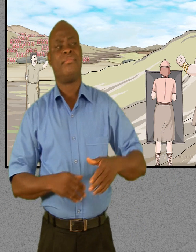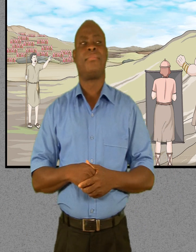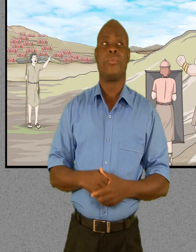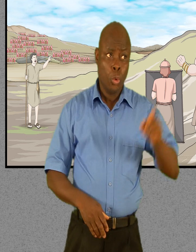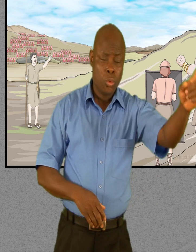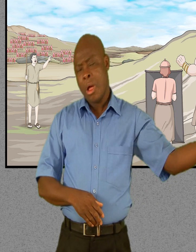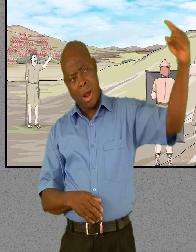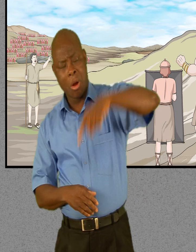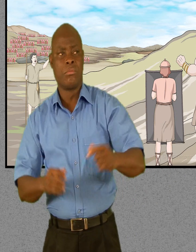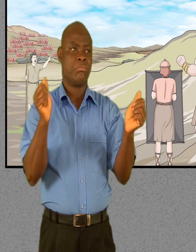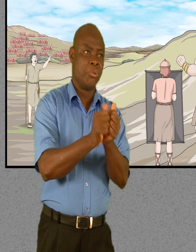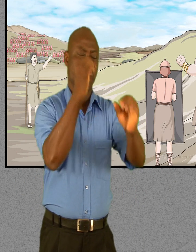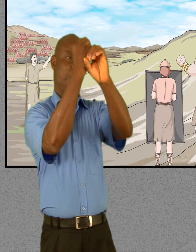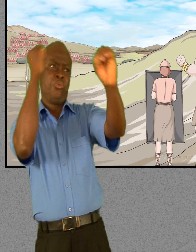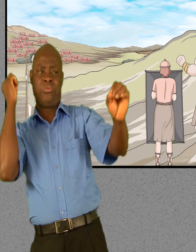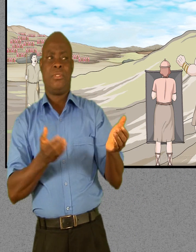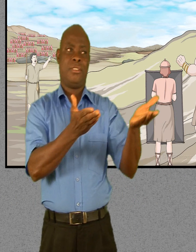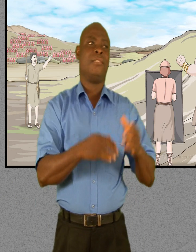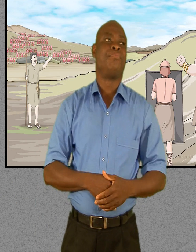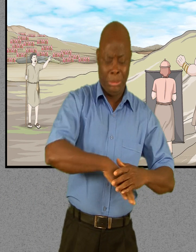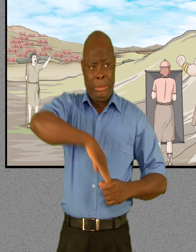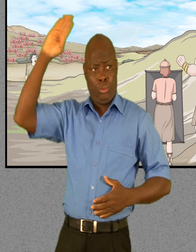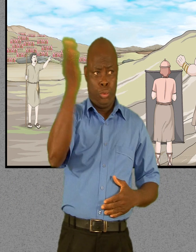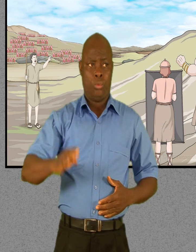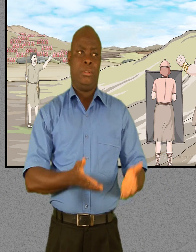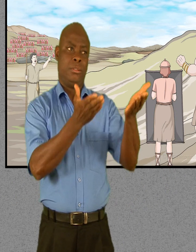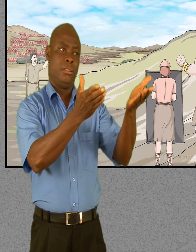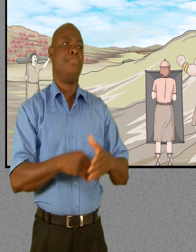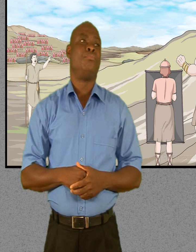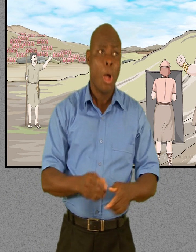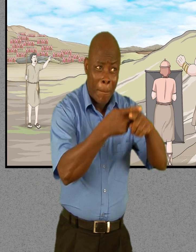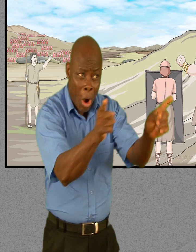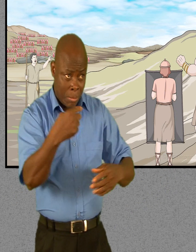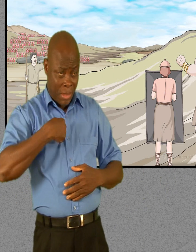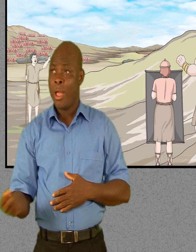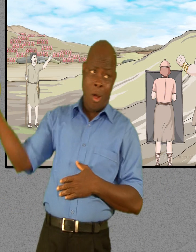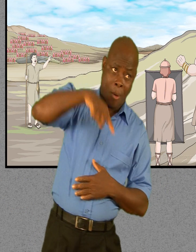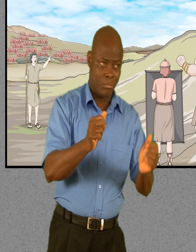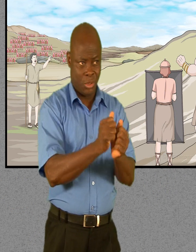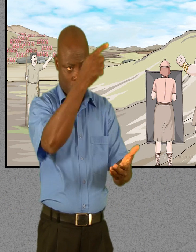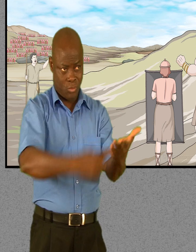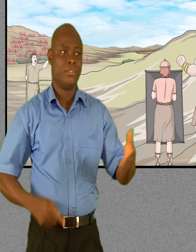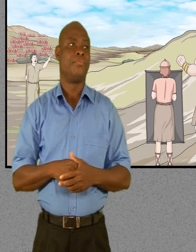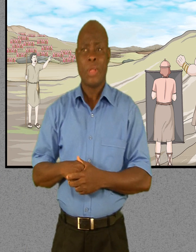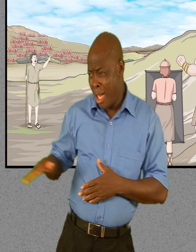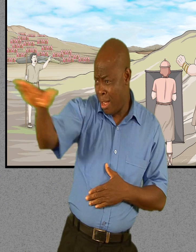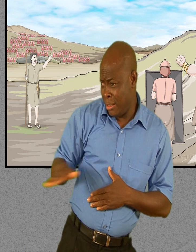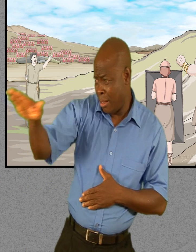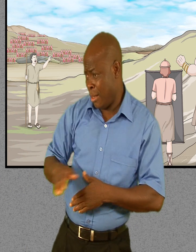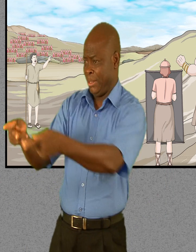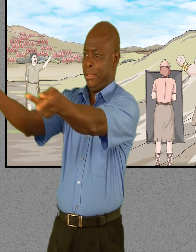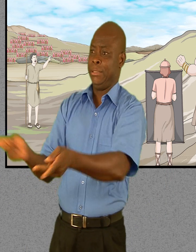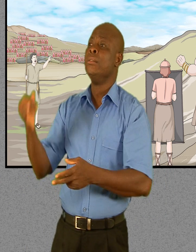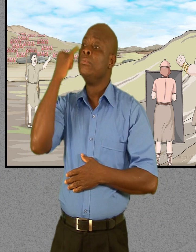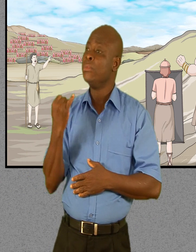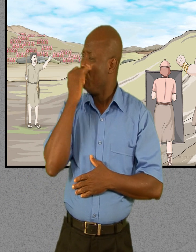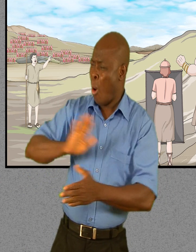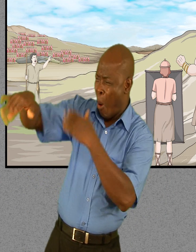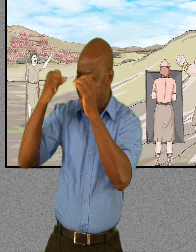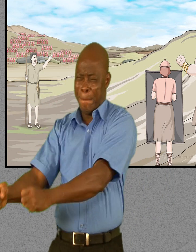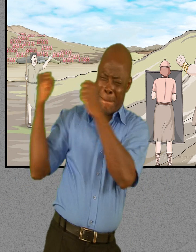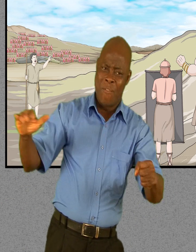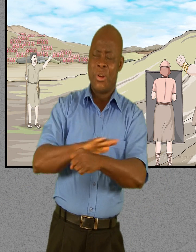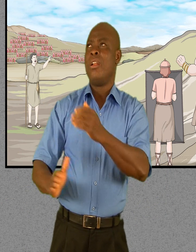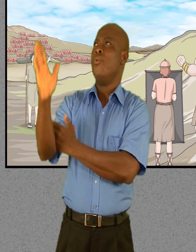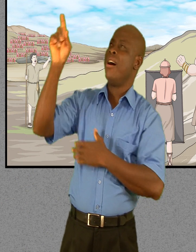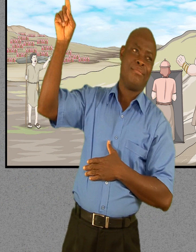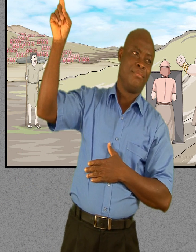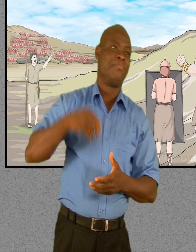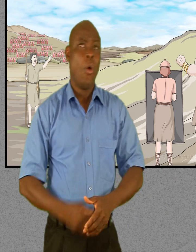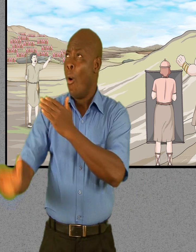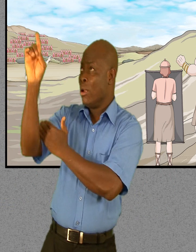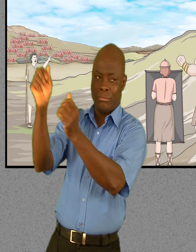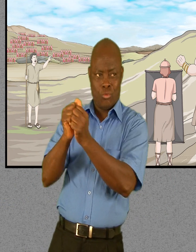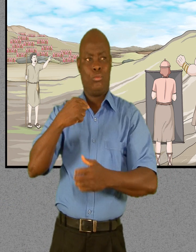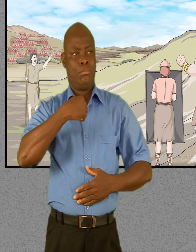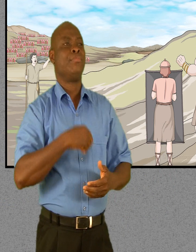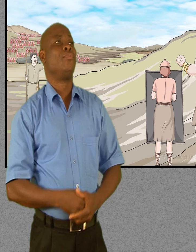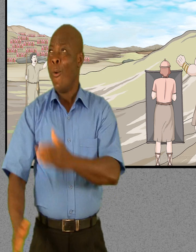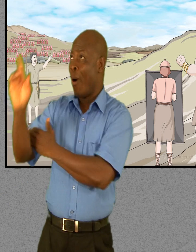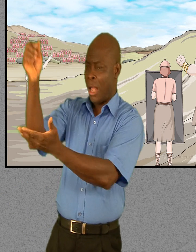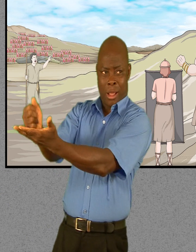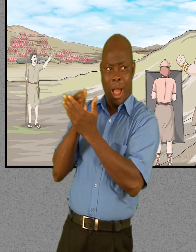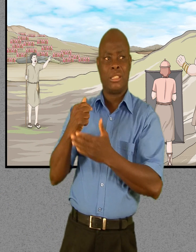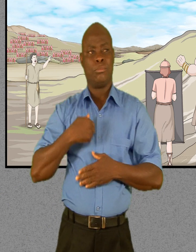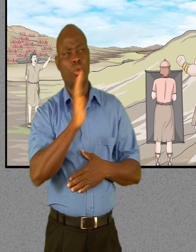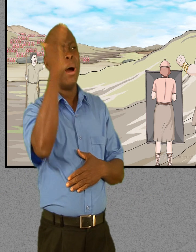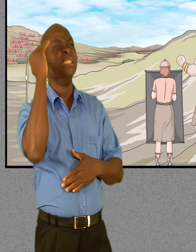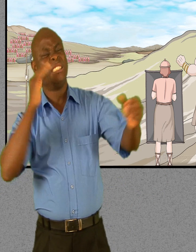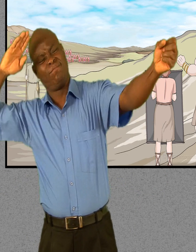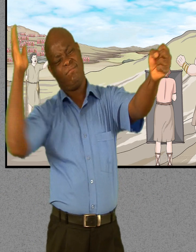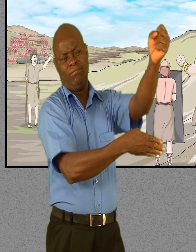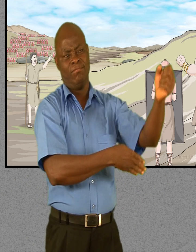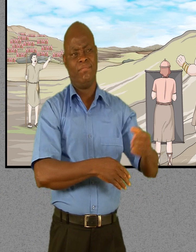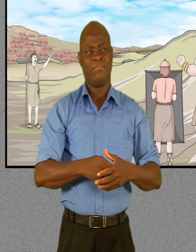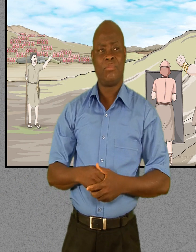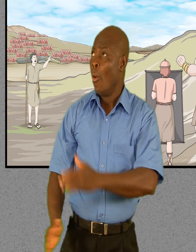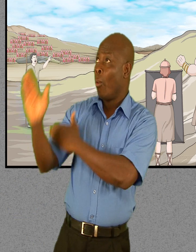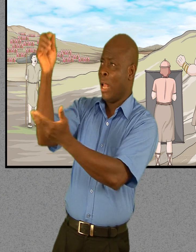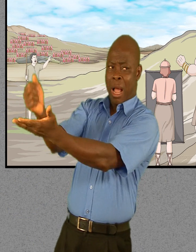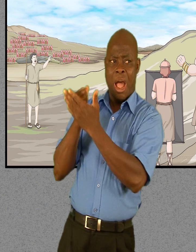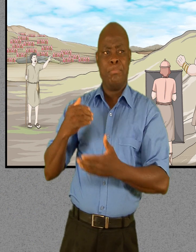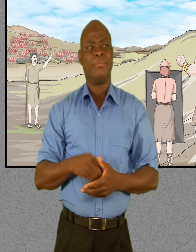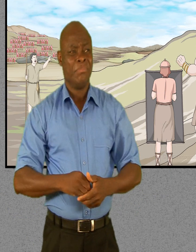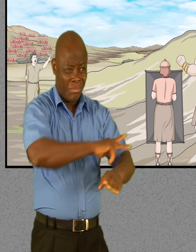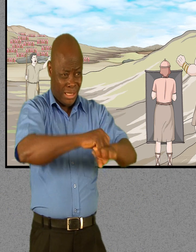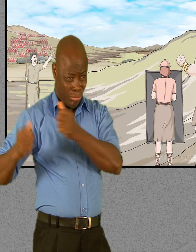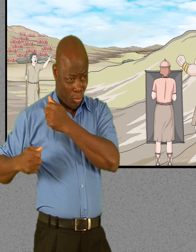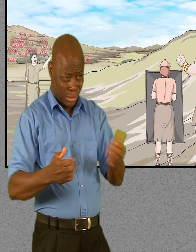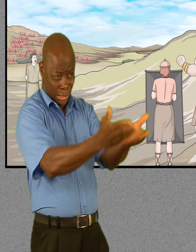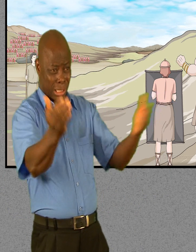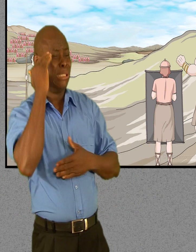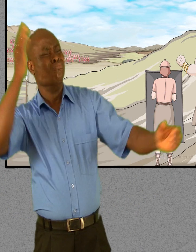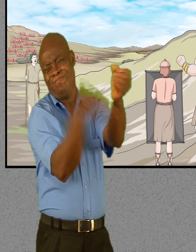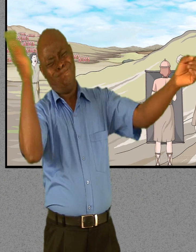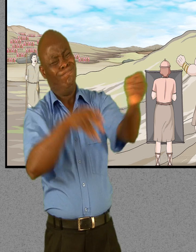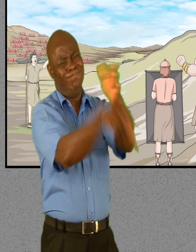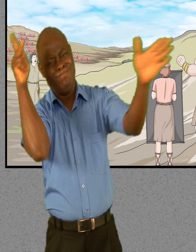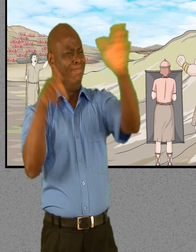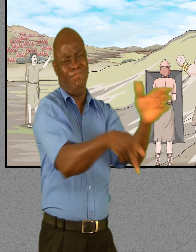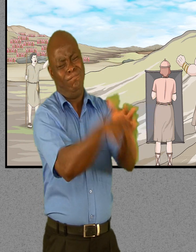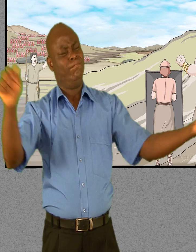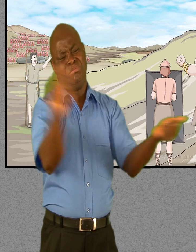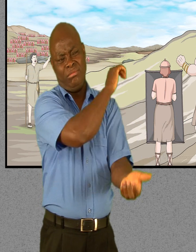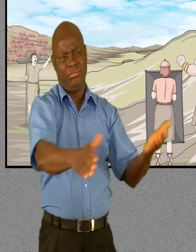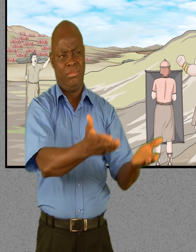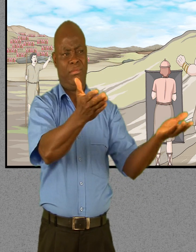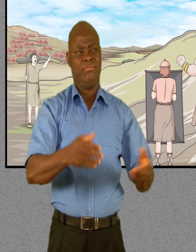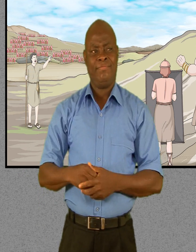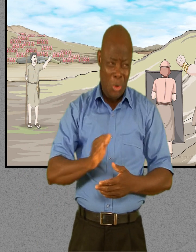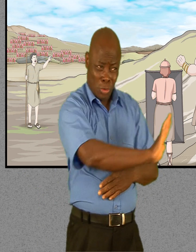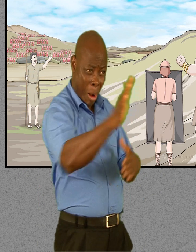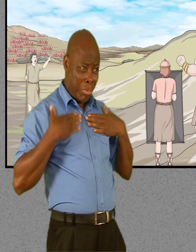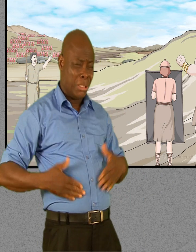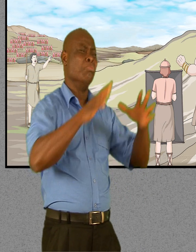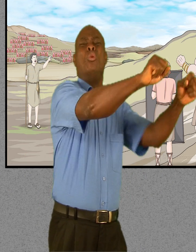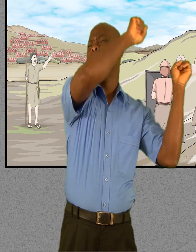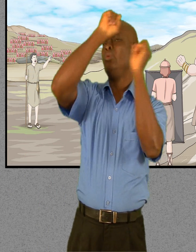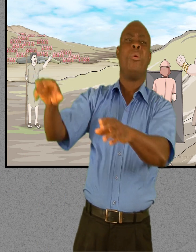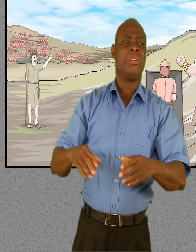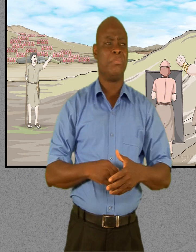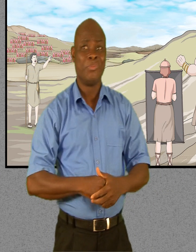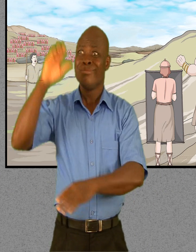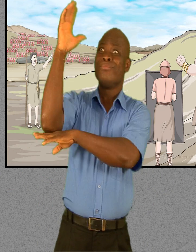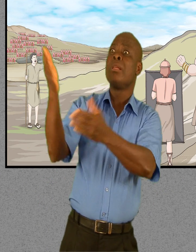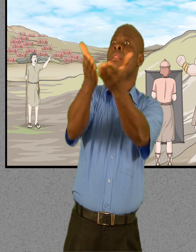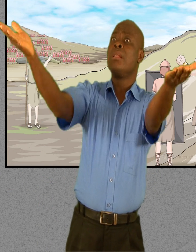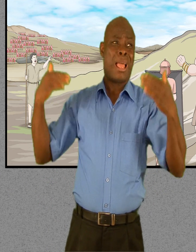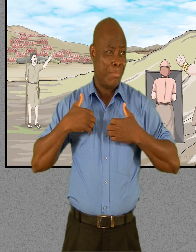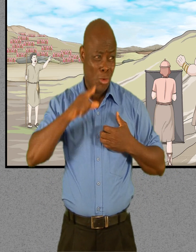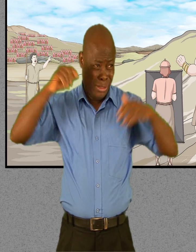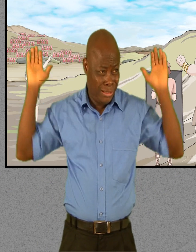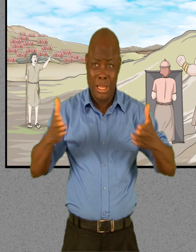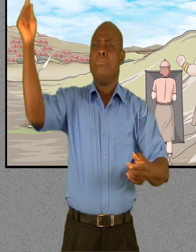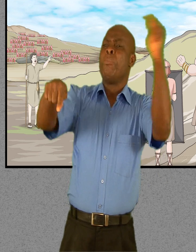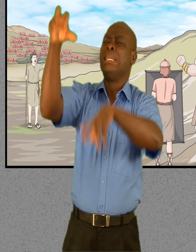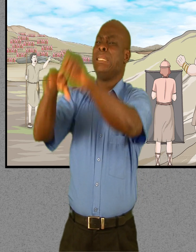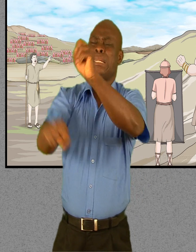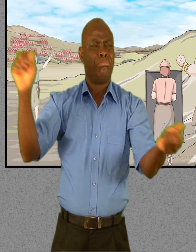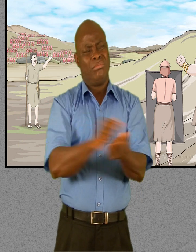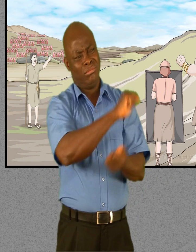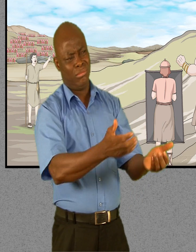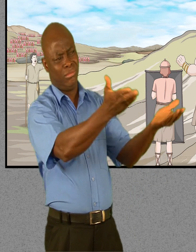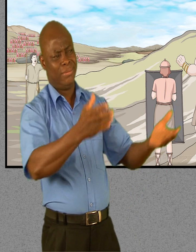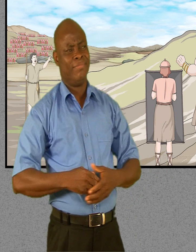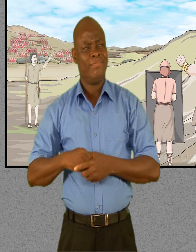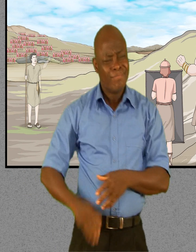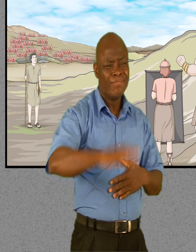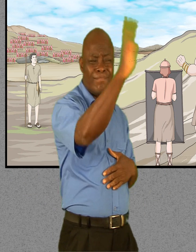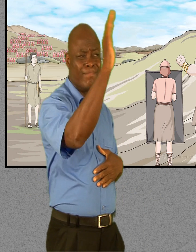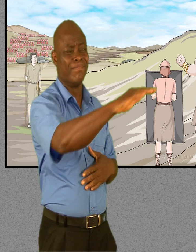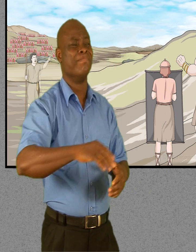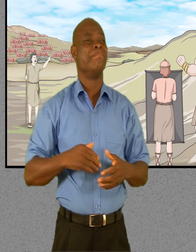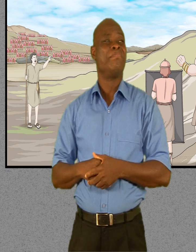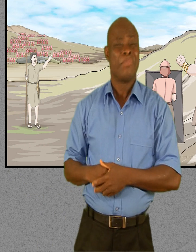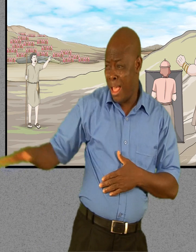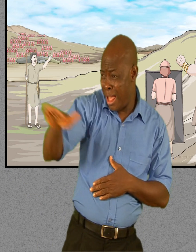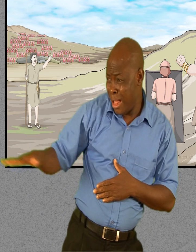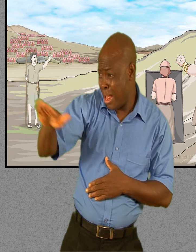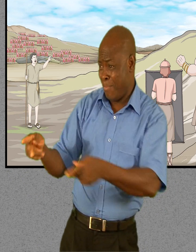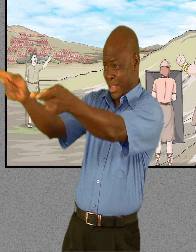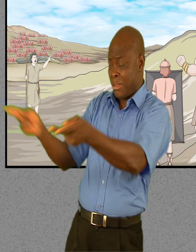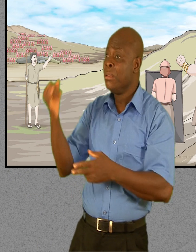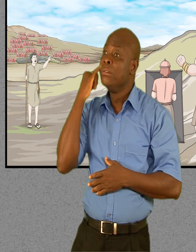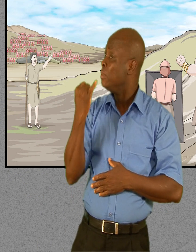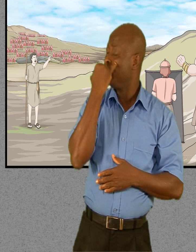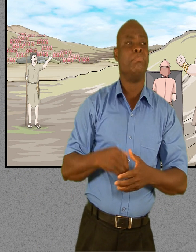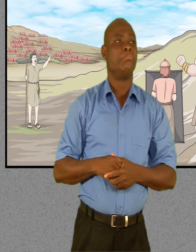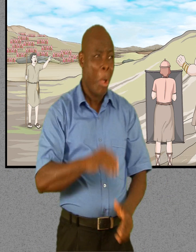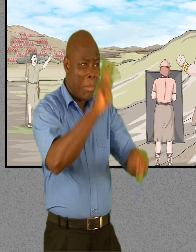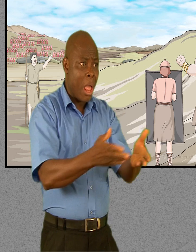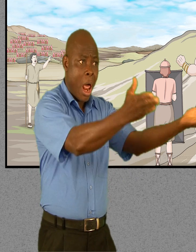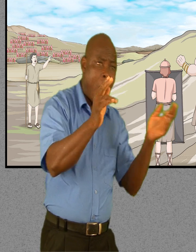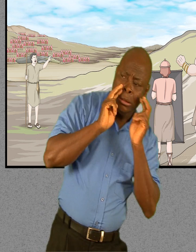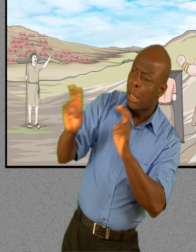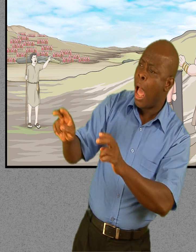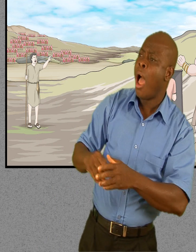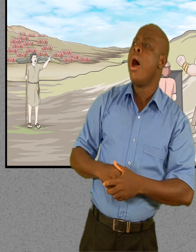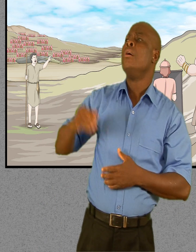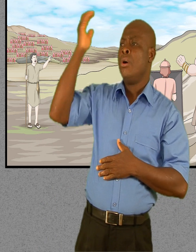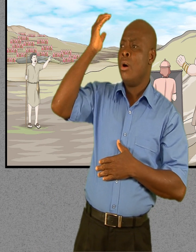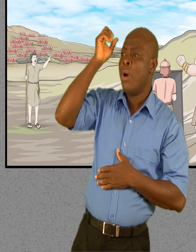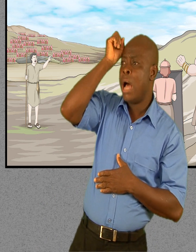This day I will strike you down, cut off your head, and give the carcasses of the Philistines to the birds of the air and the creatures of the earth.